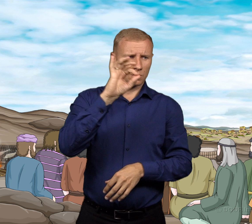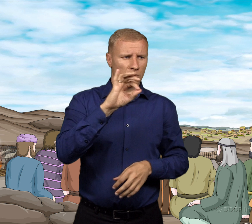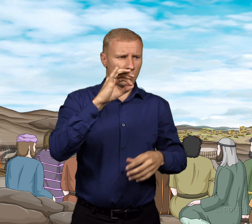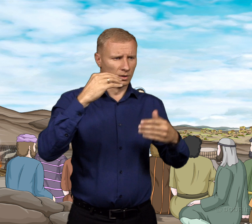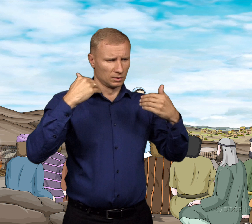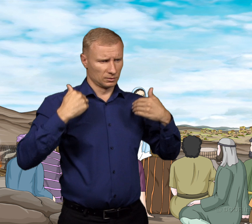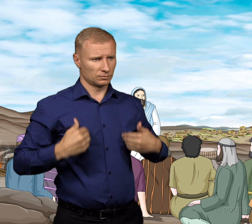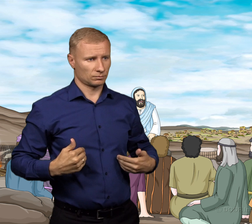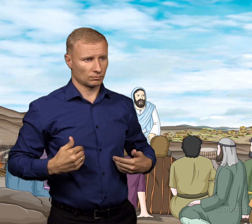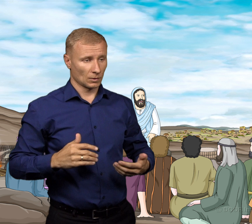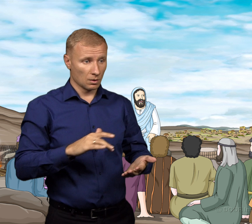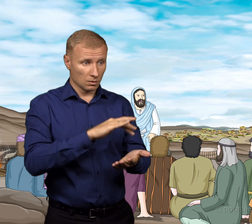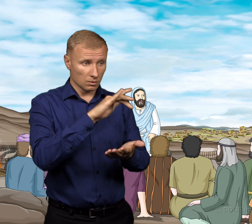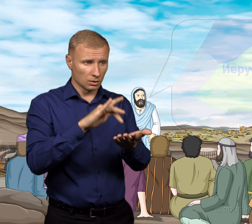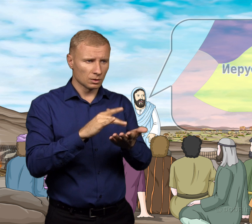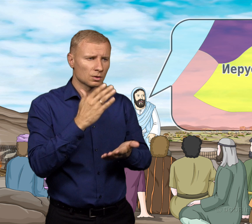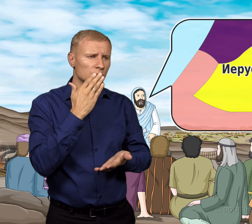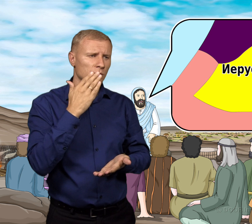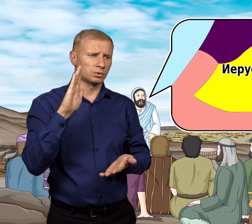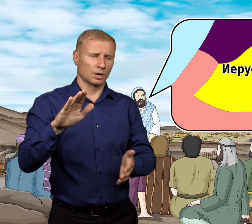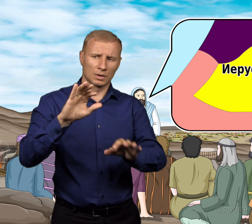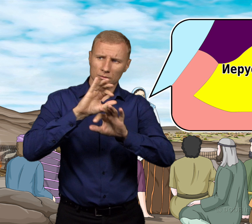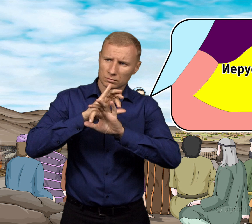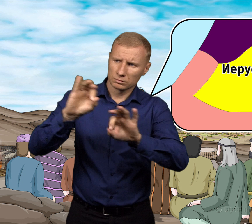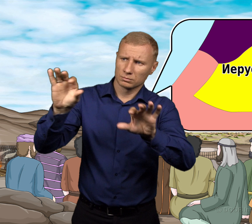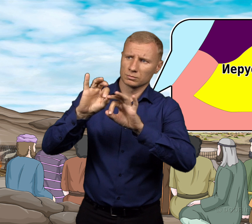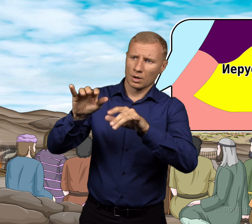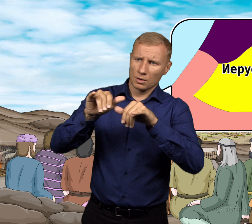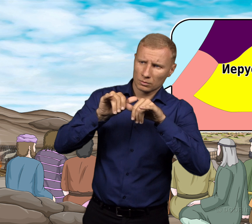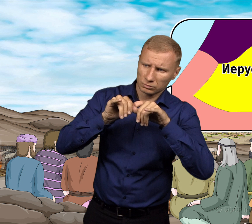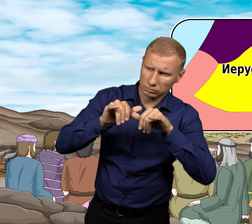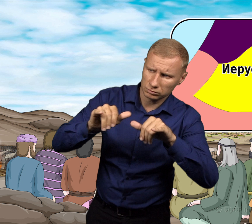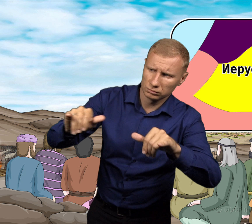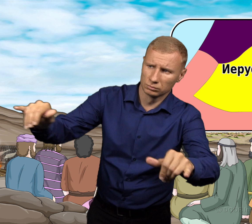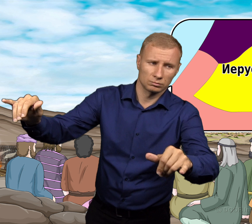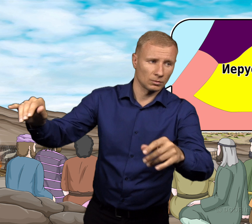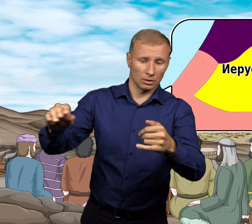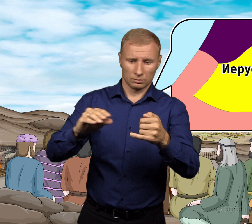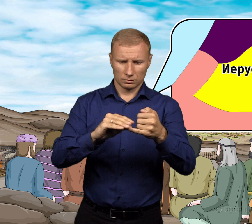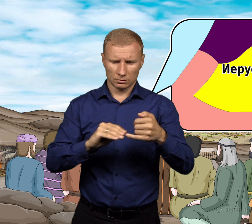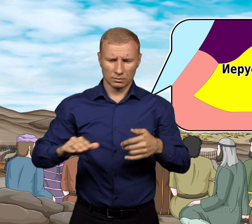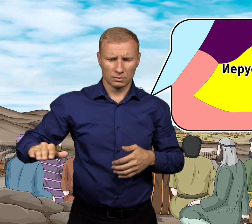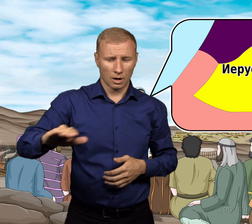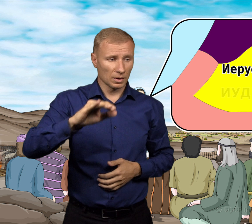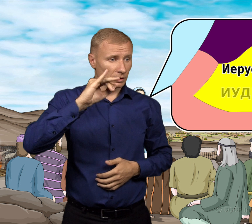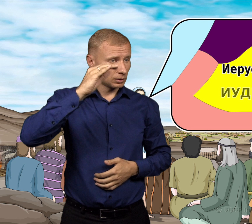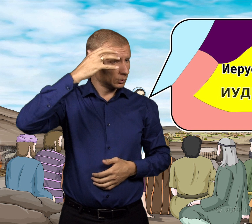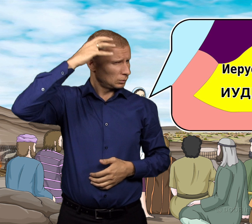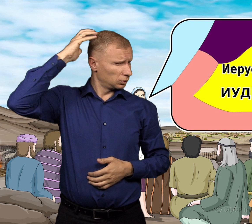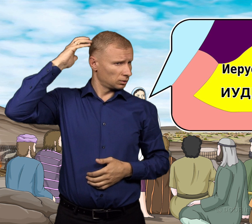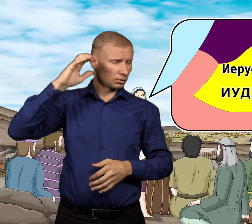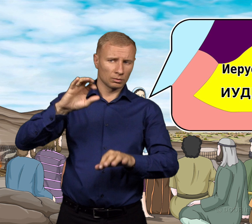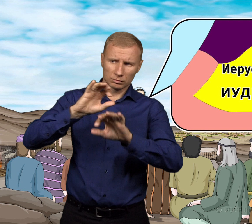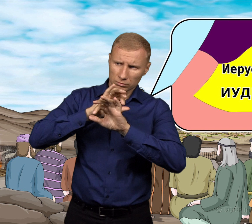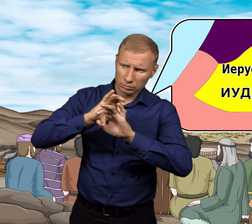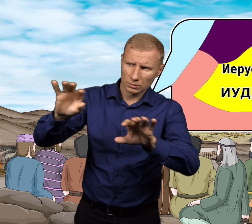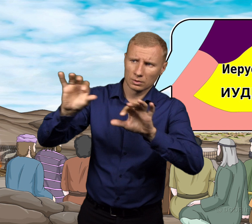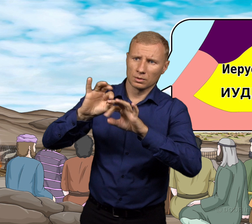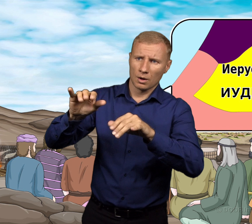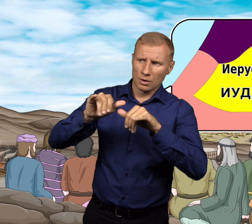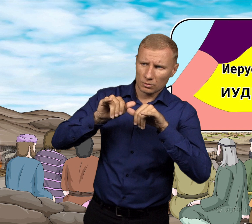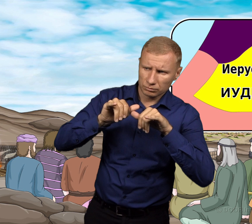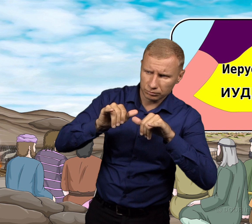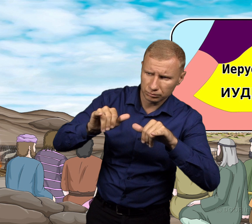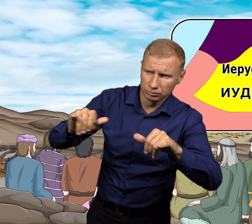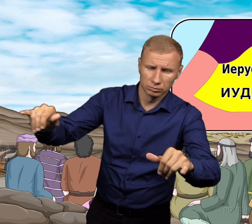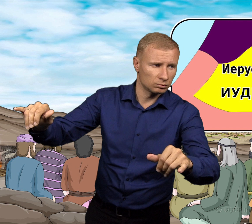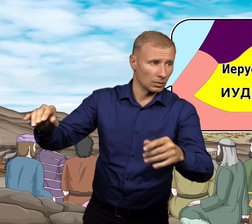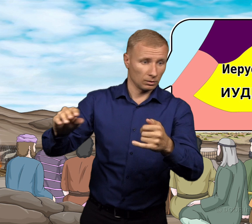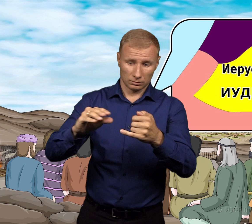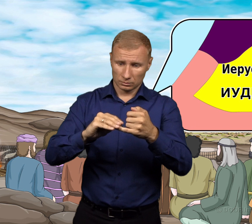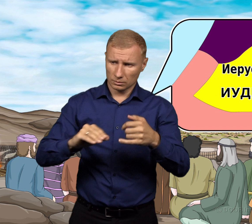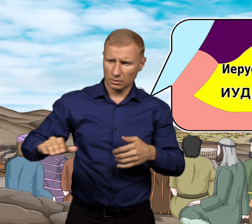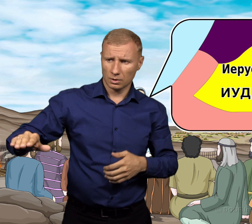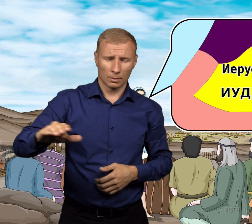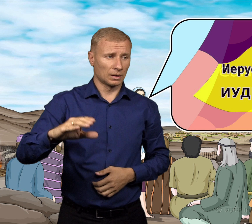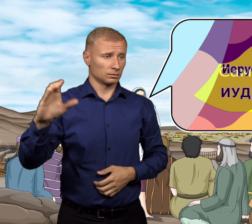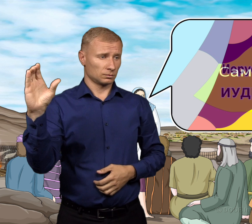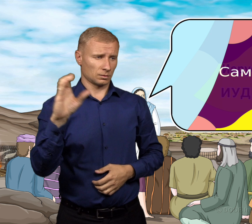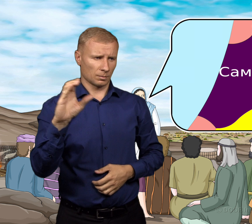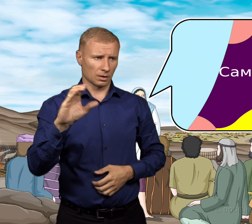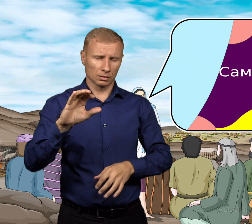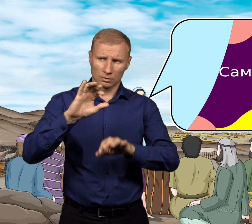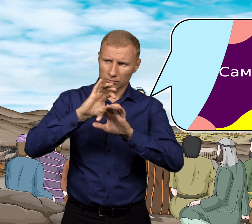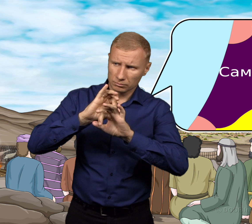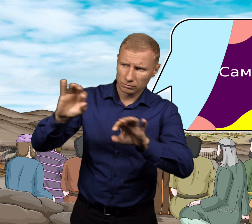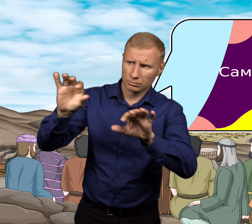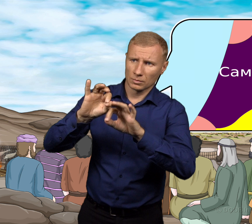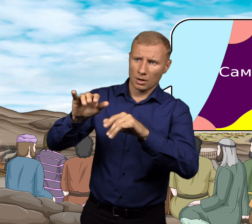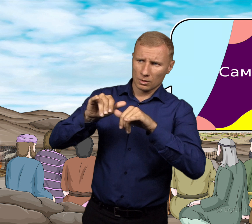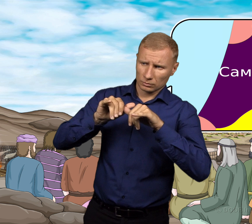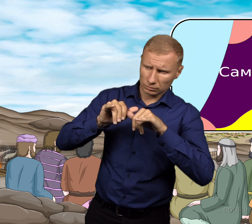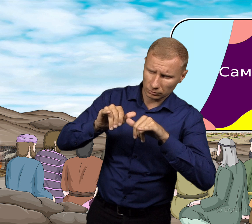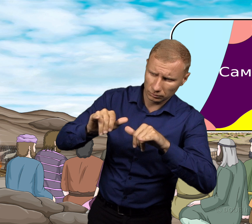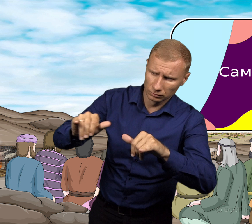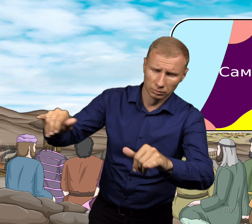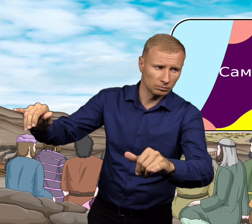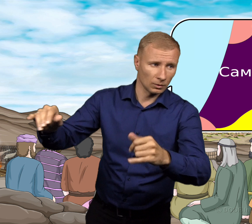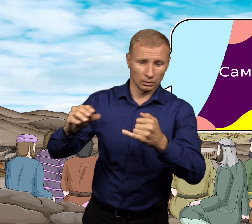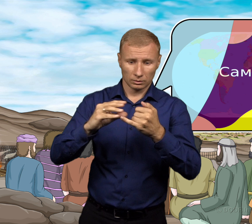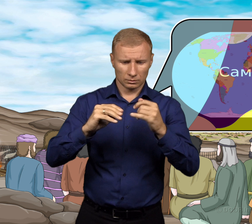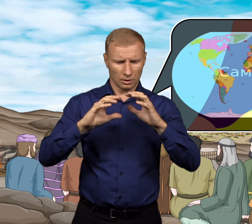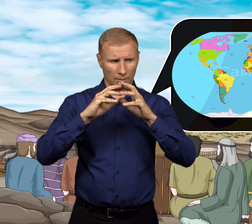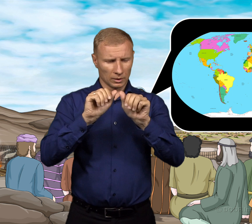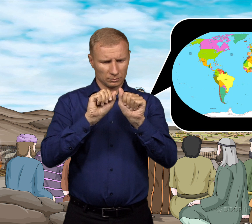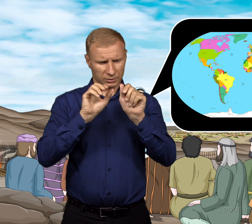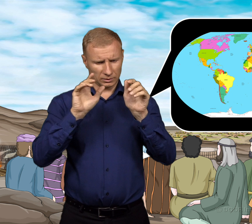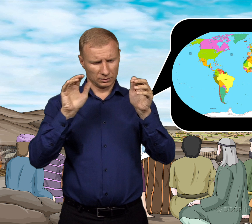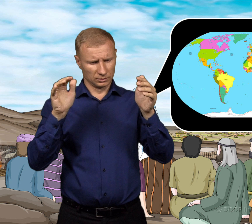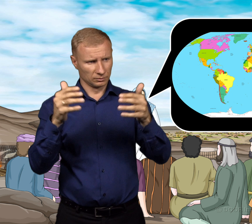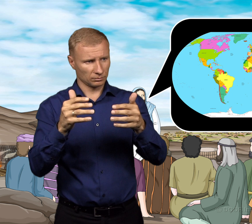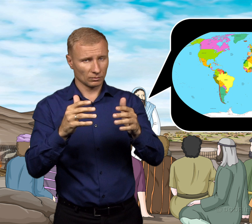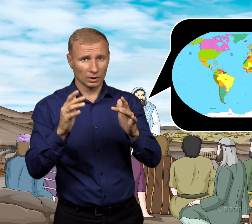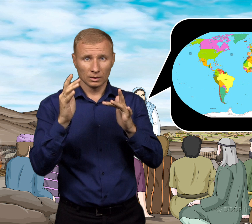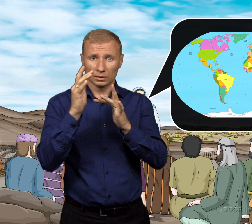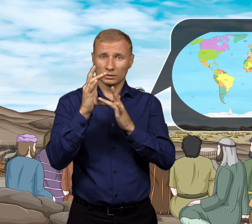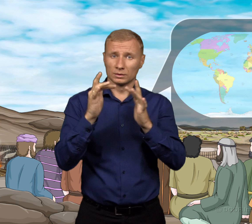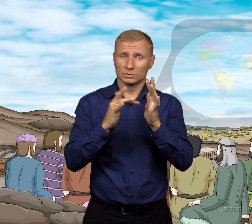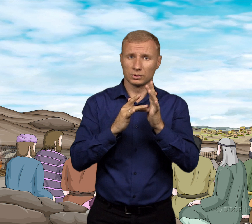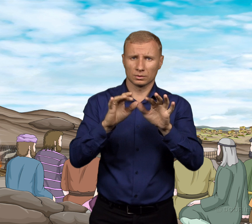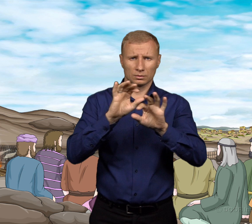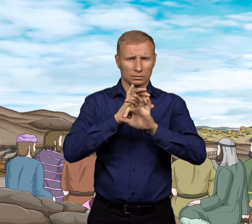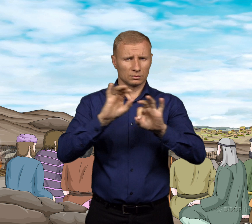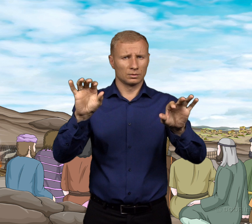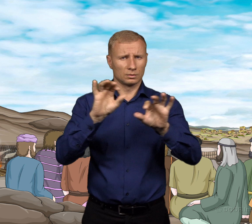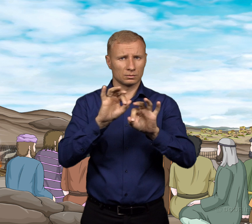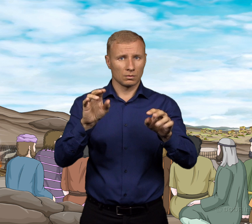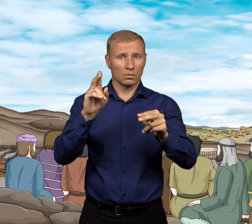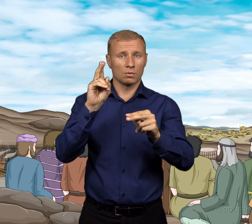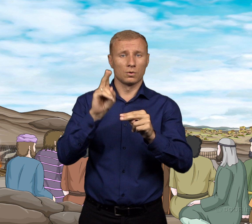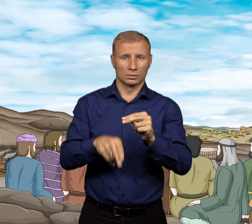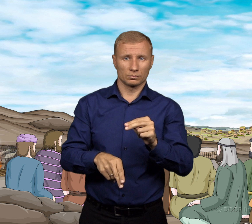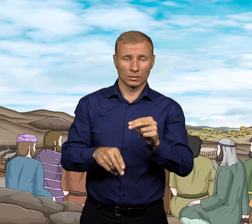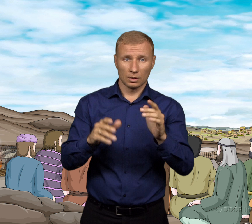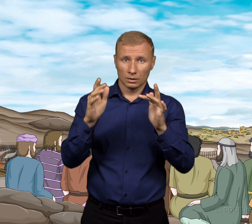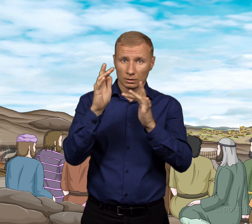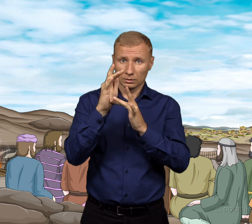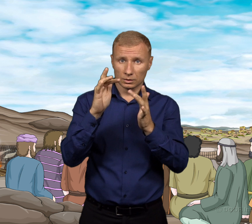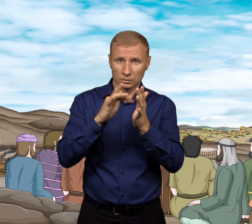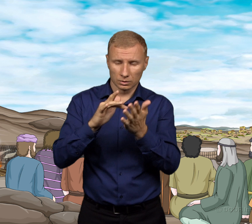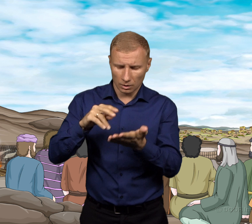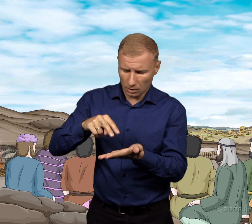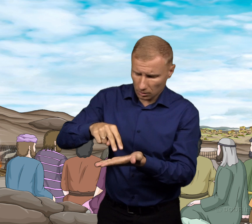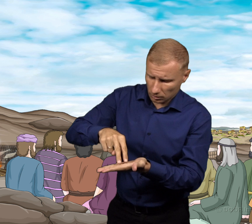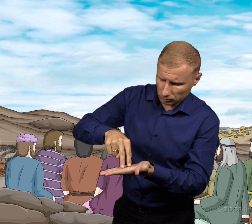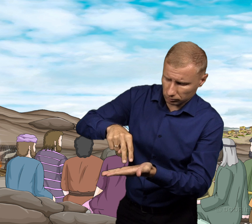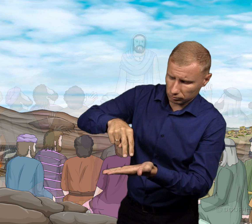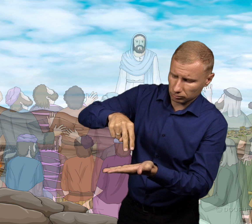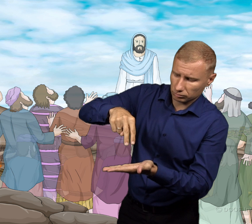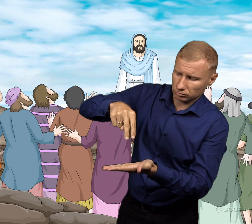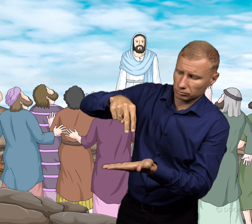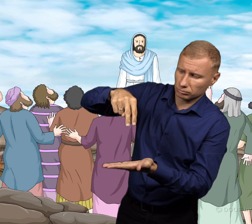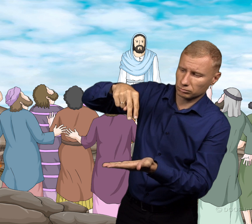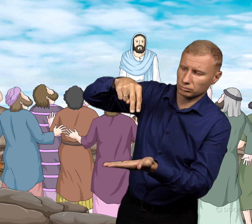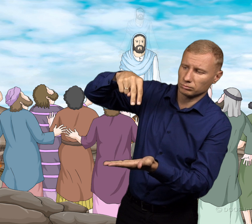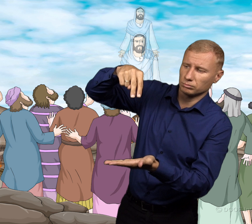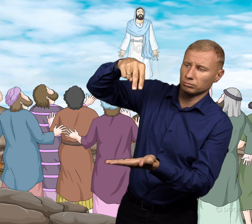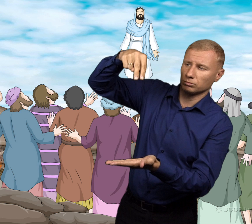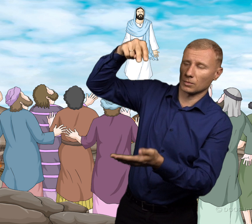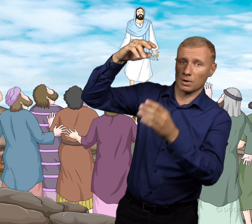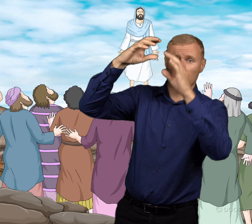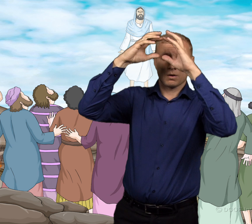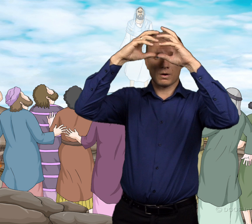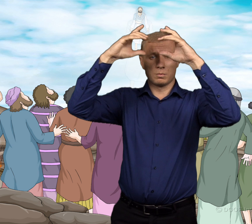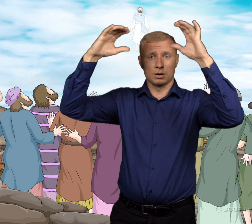But you will receive power when the Holy Spirit comes upon you, and you will be My witnesses in Jerusalem, and in all Judea and Samaria, and to the ends of the earth.”